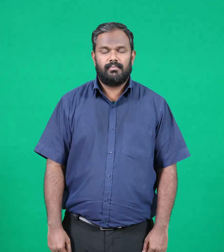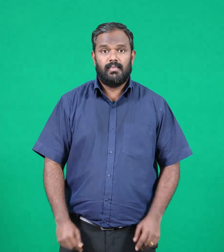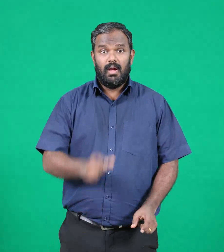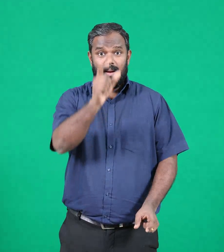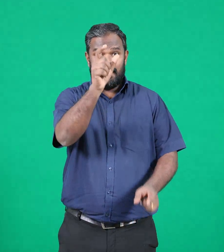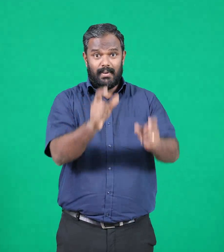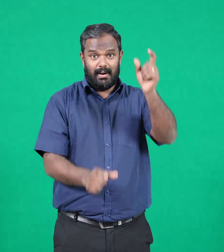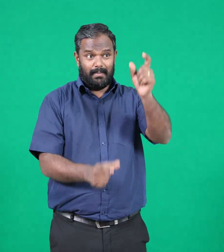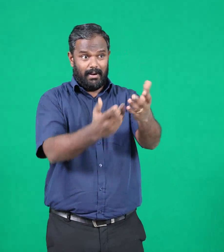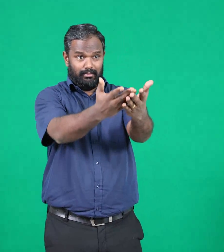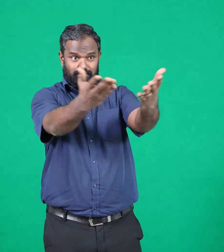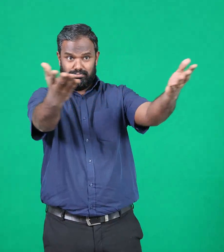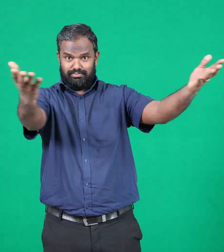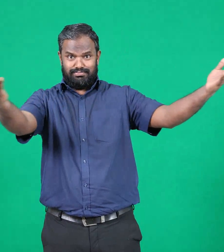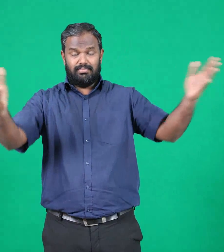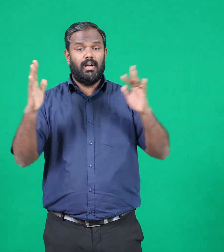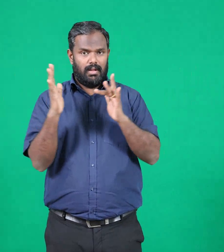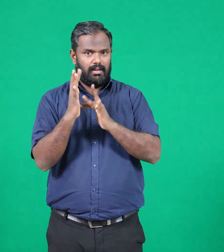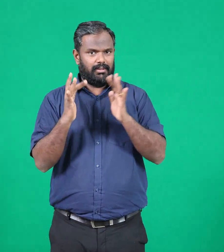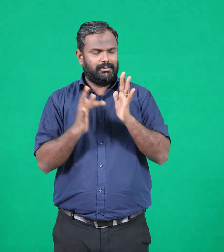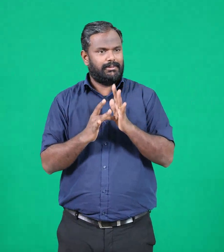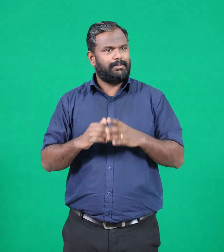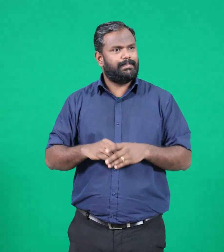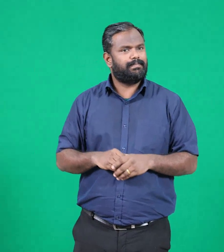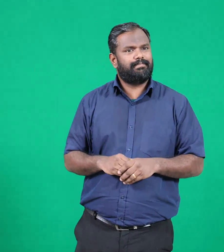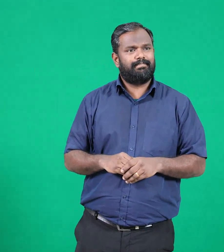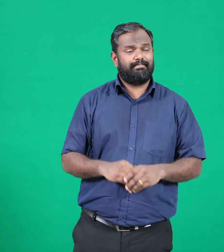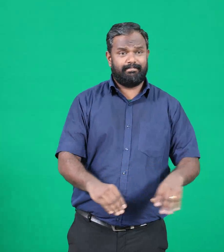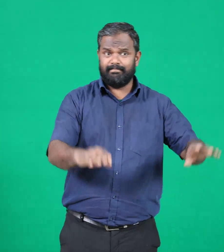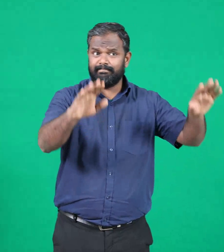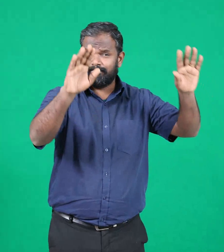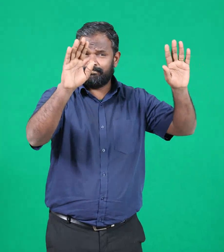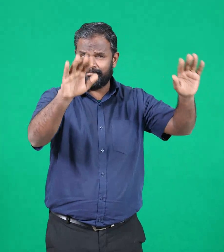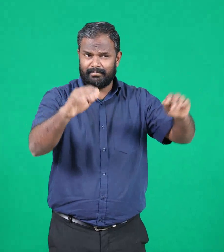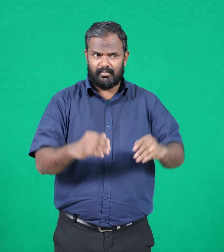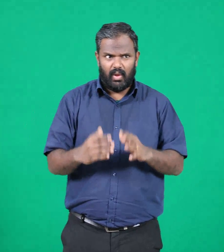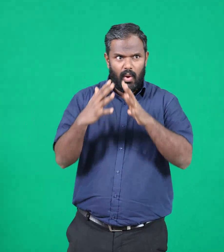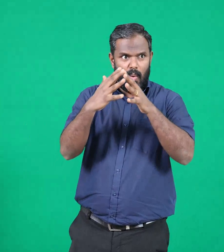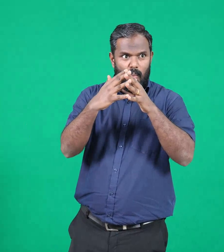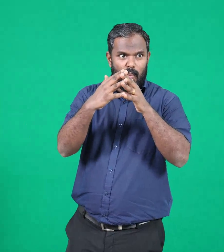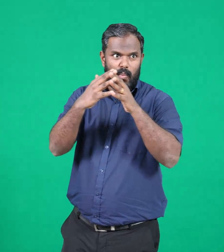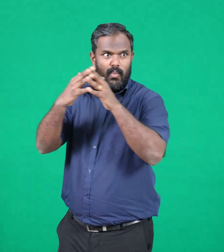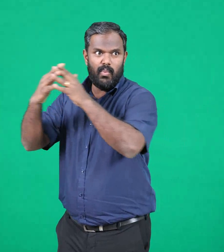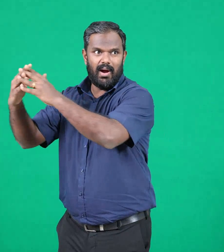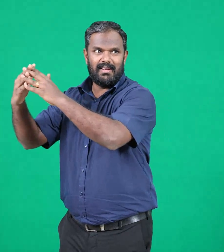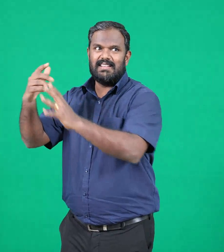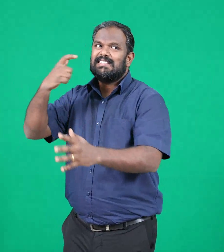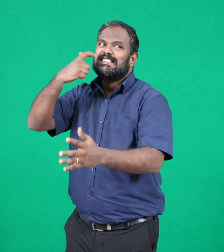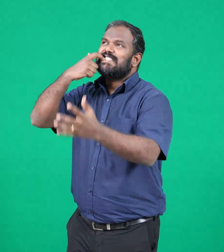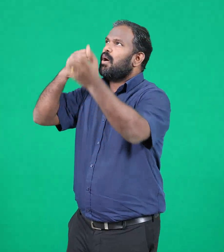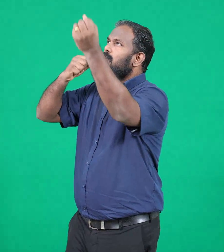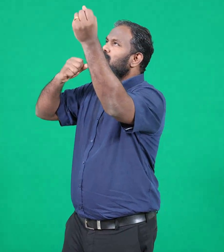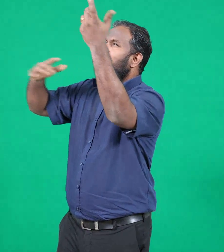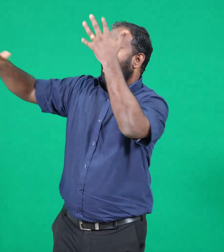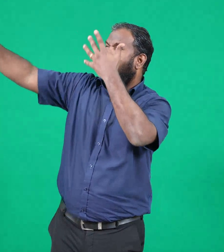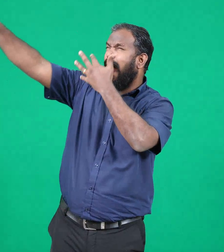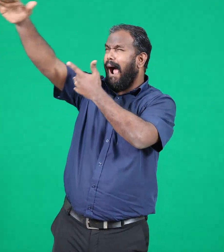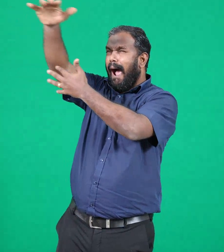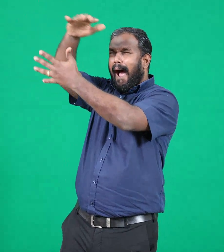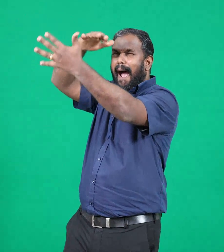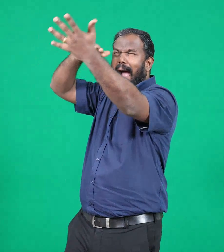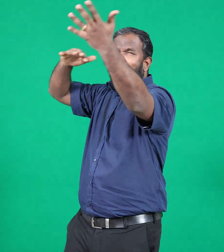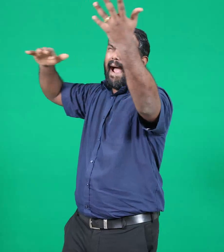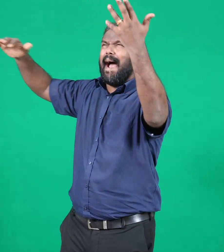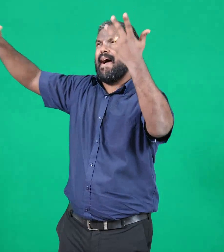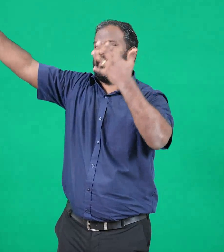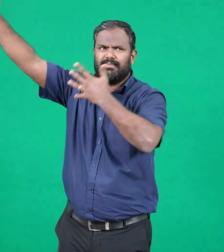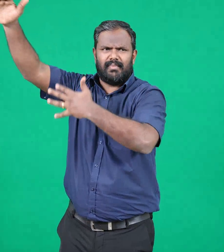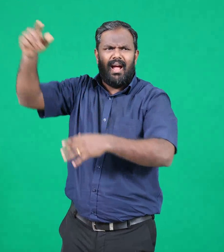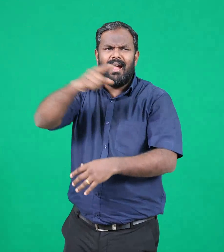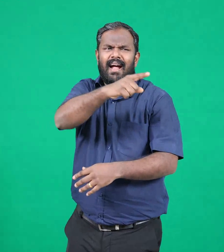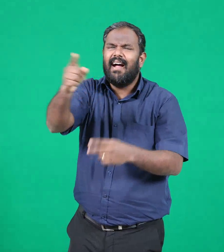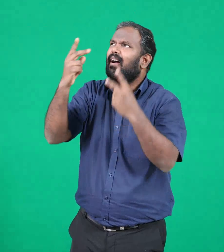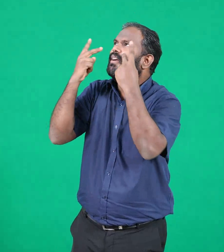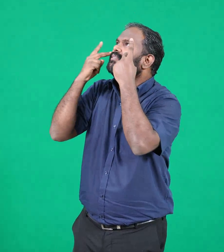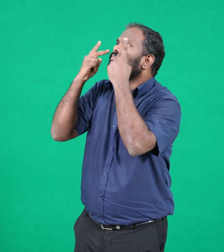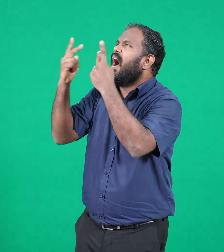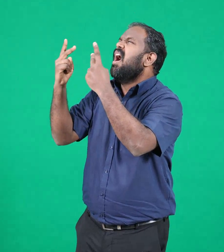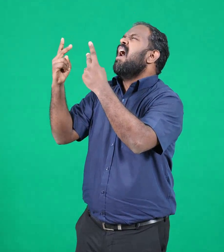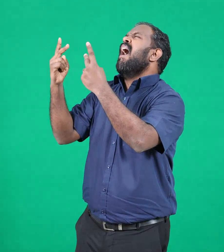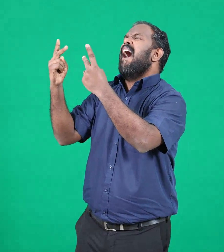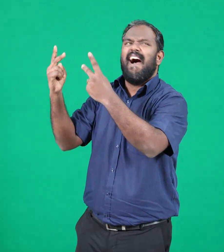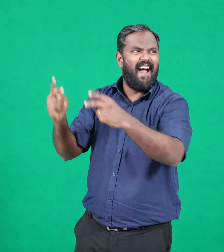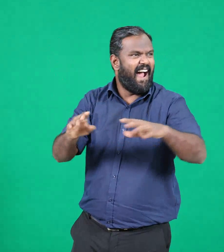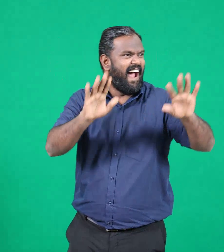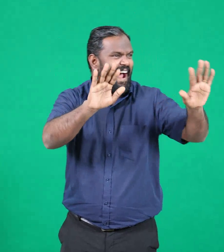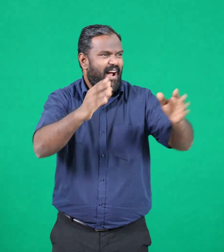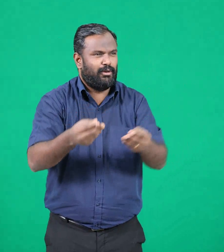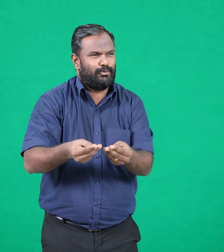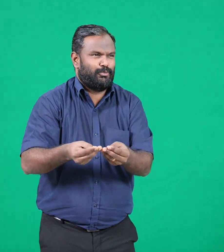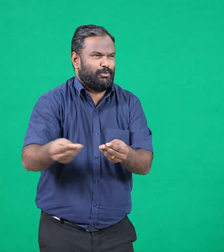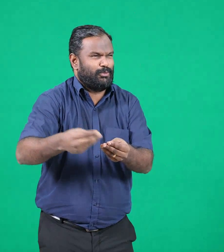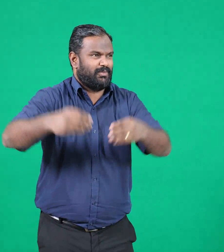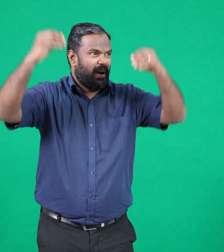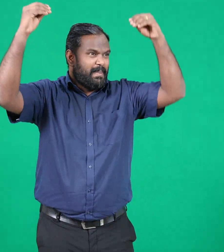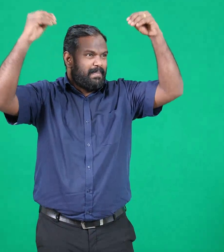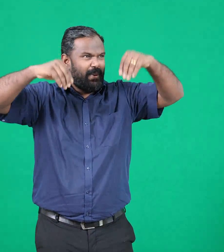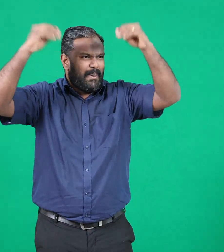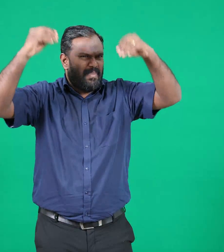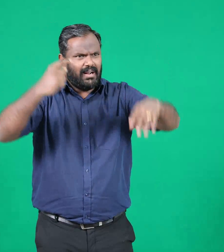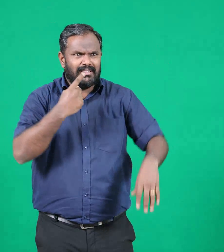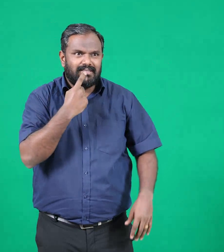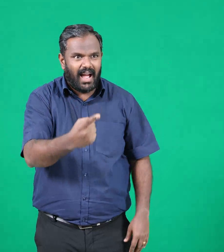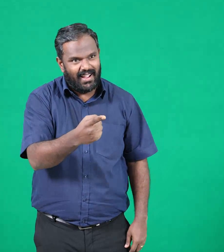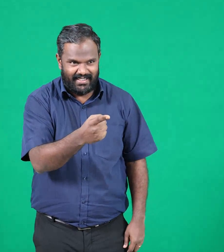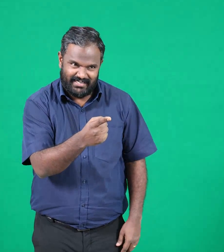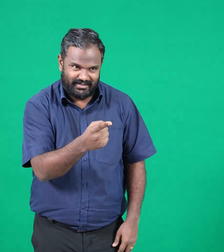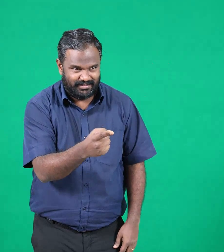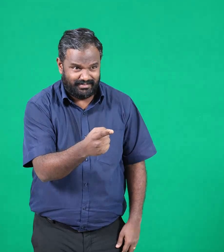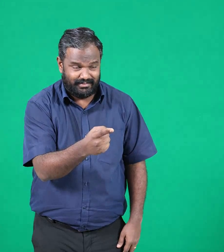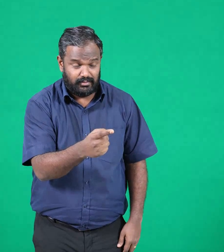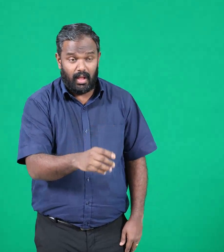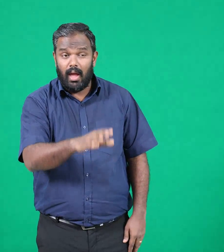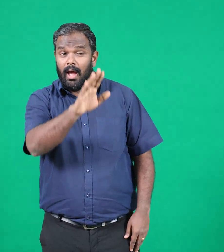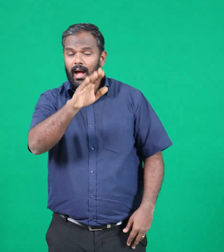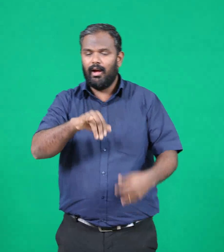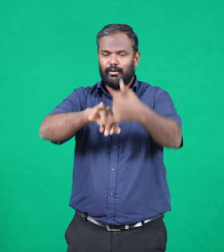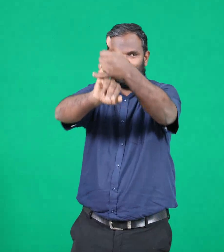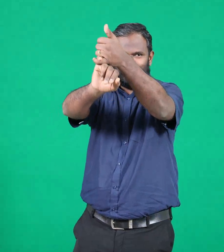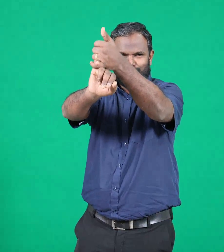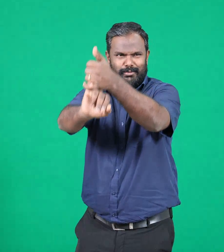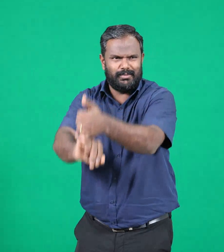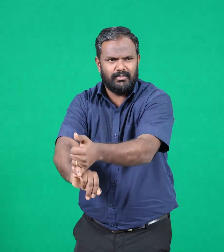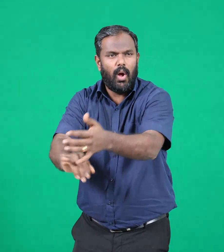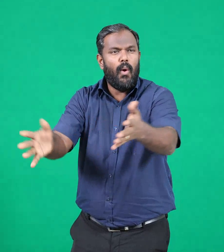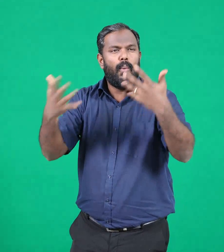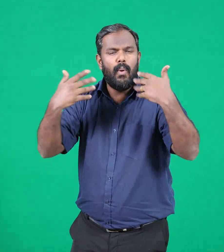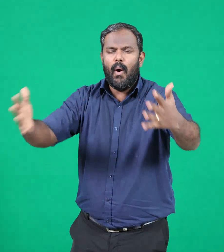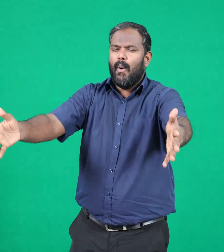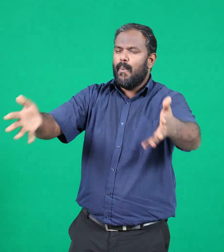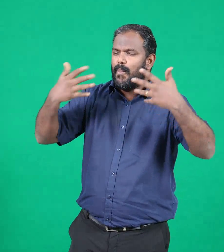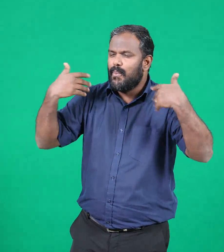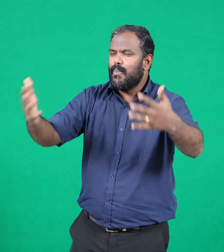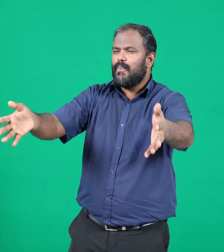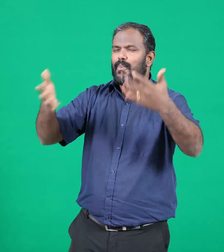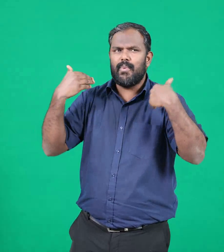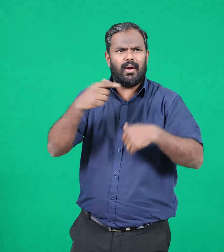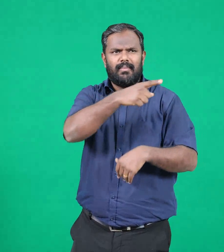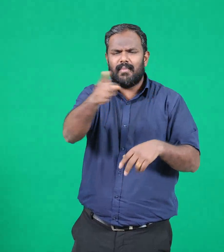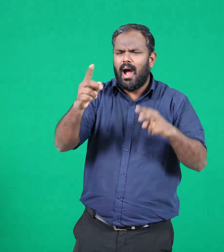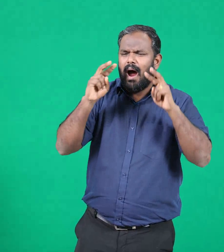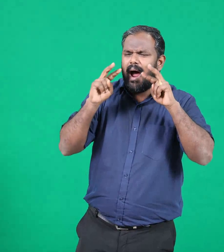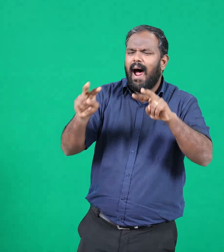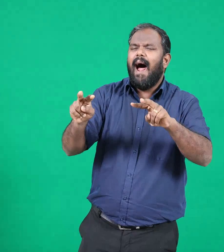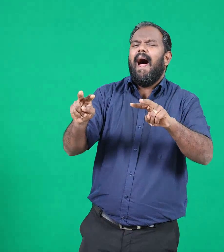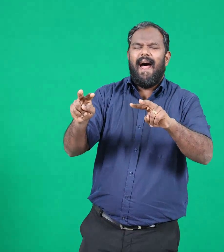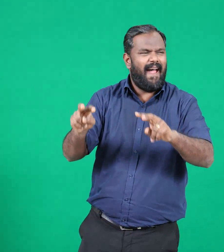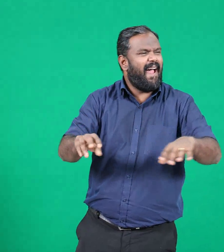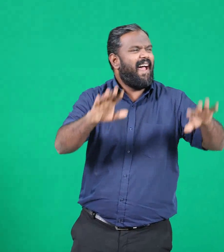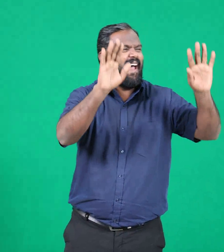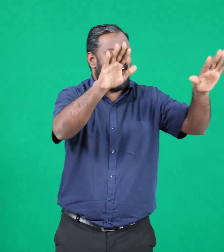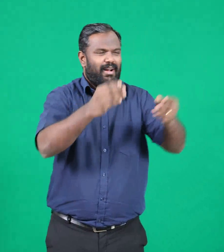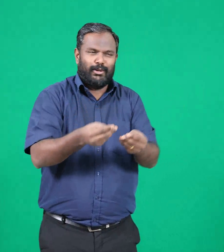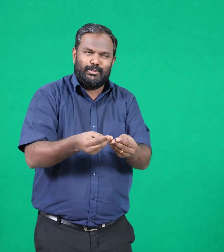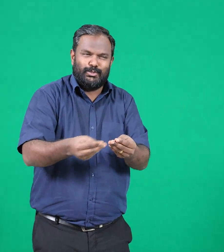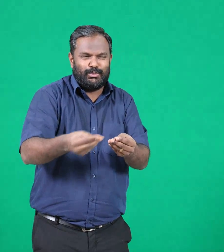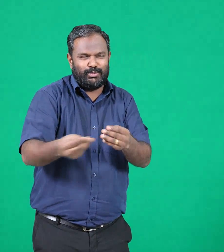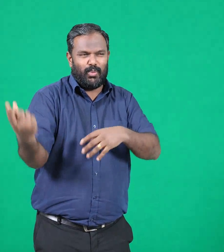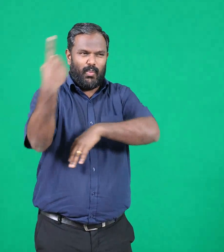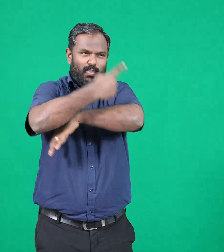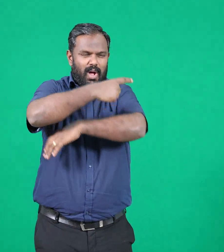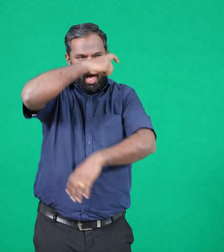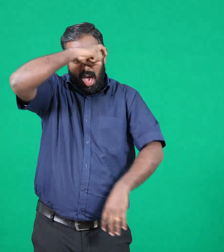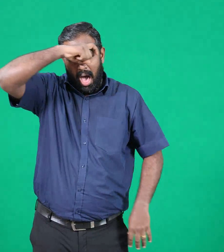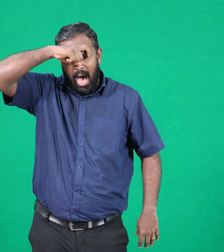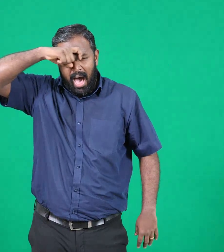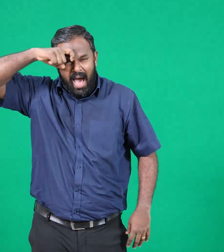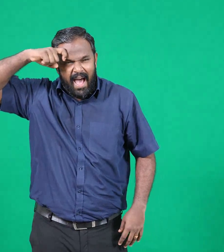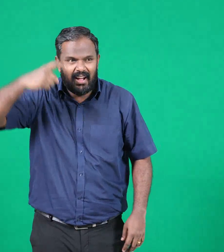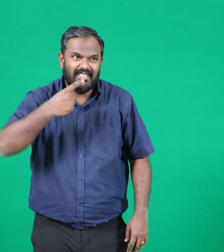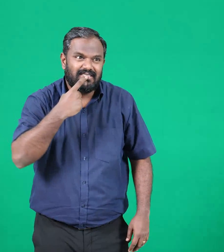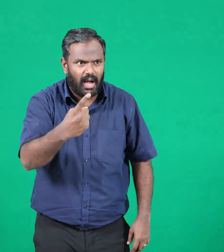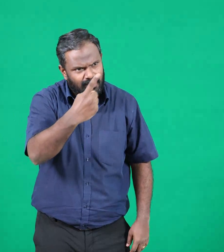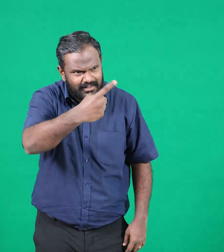Then Jesus said to the crowds, "As soon as you see a cloud rising in the west, you say, ' A shower is coming,' and that is what happens.